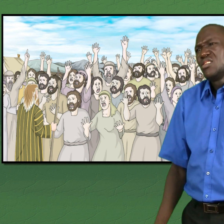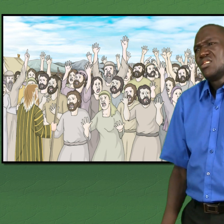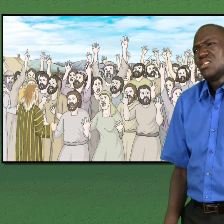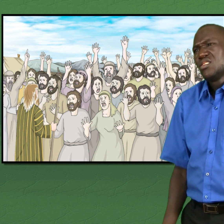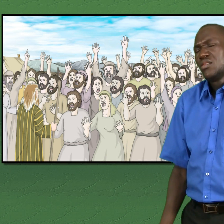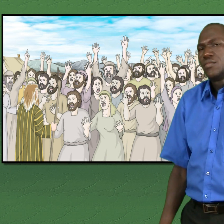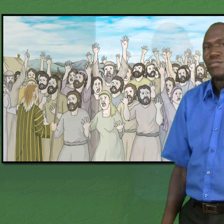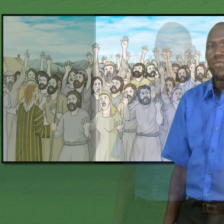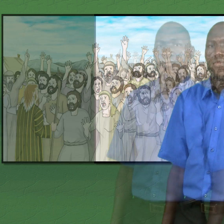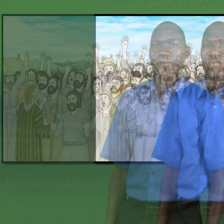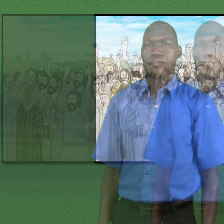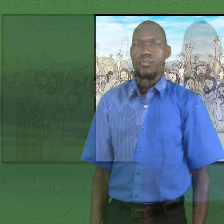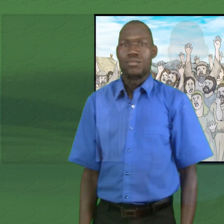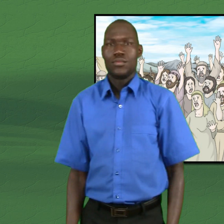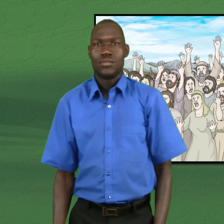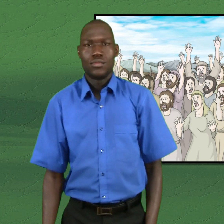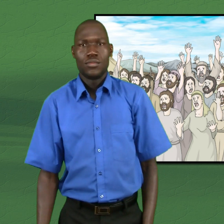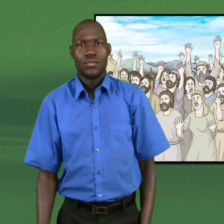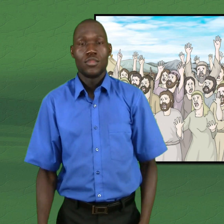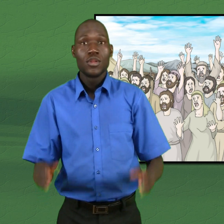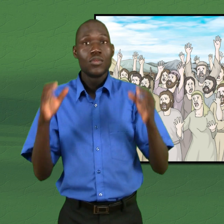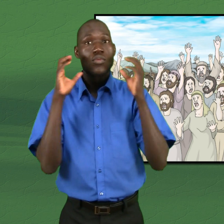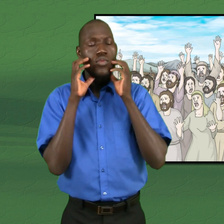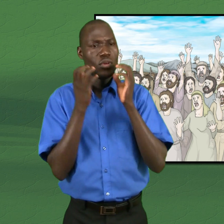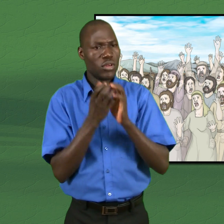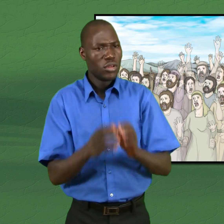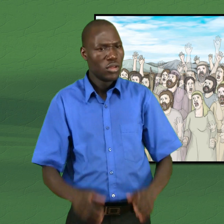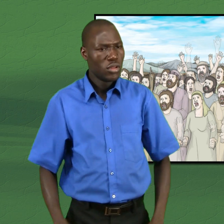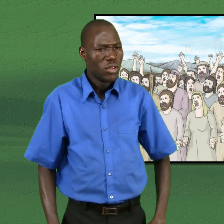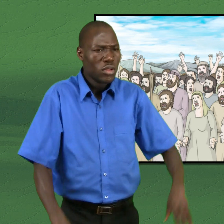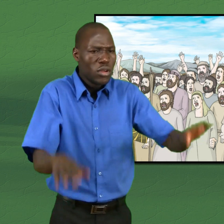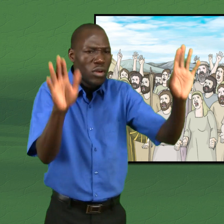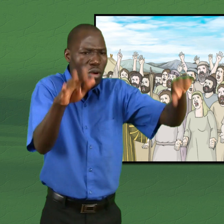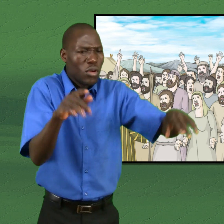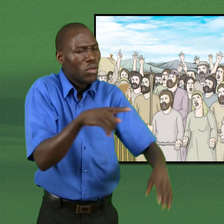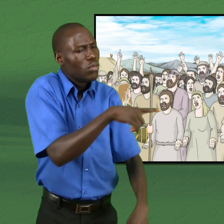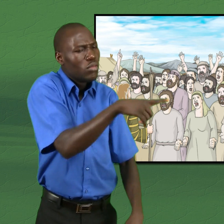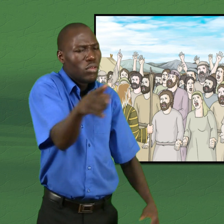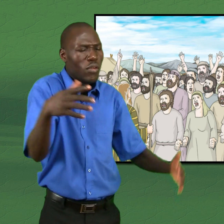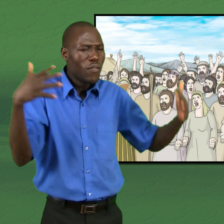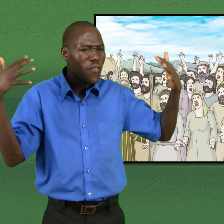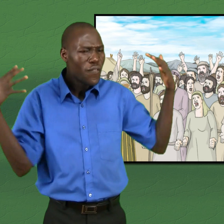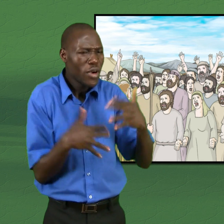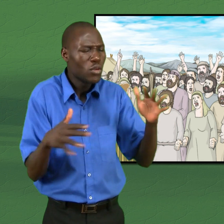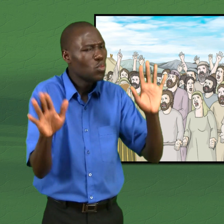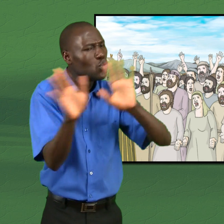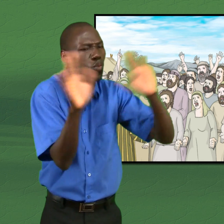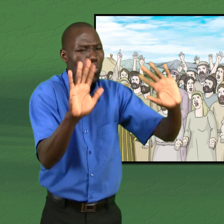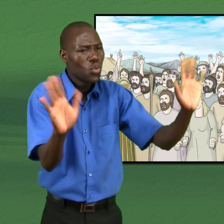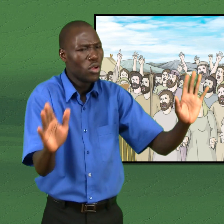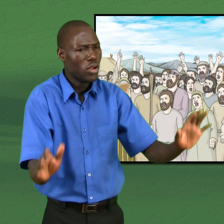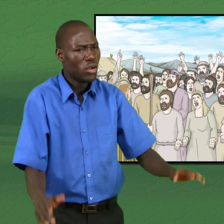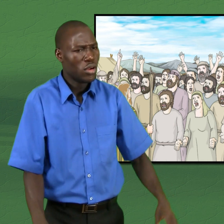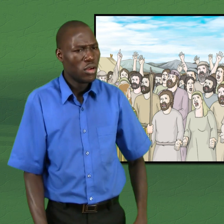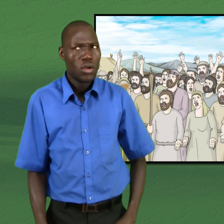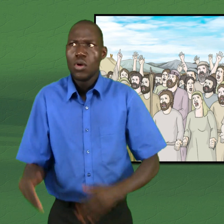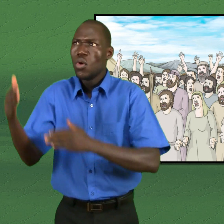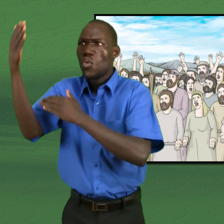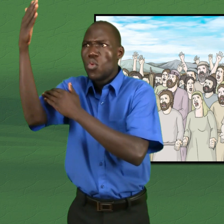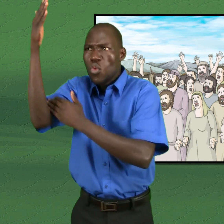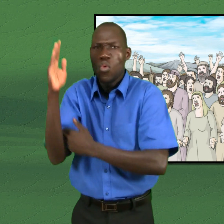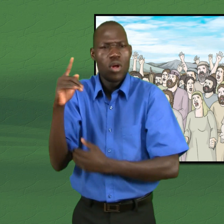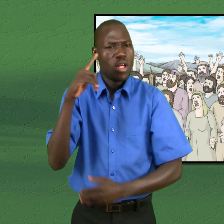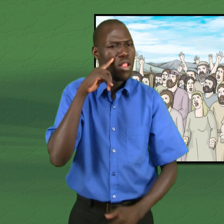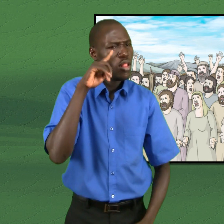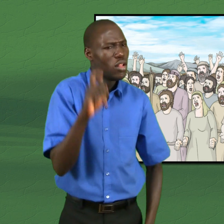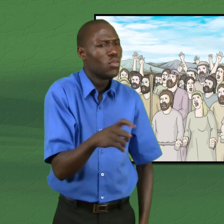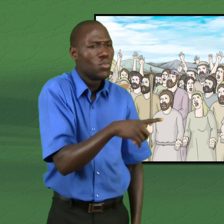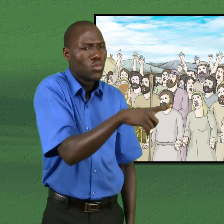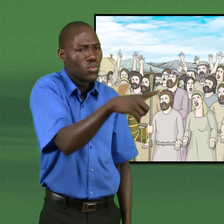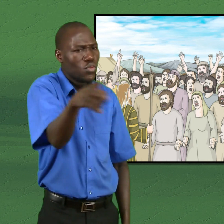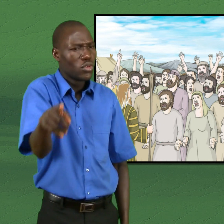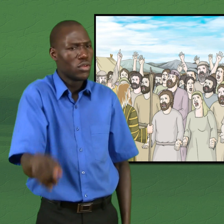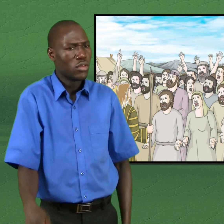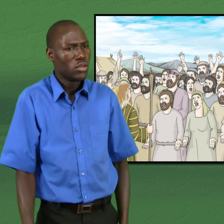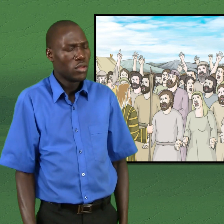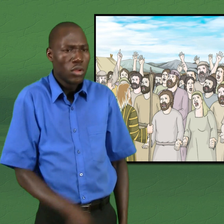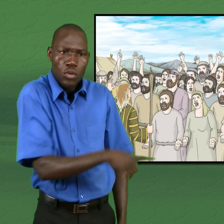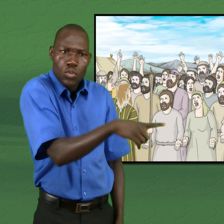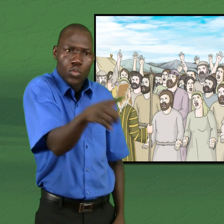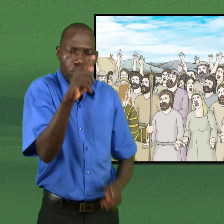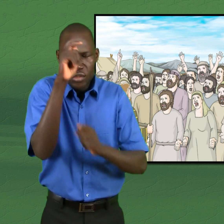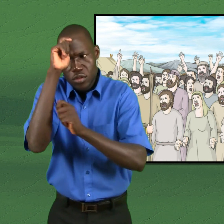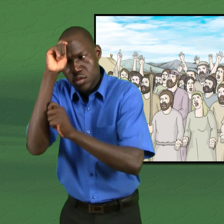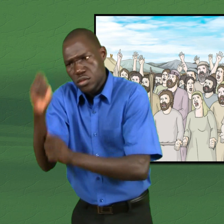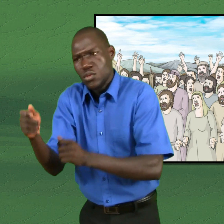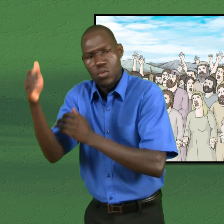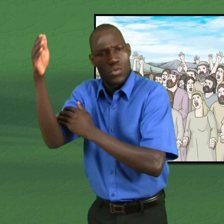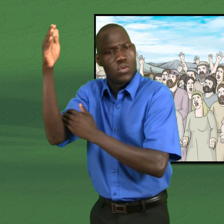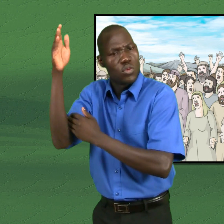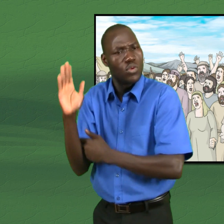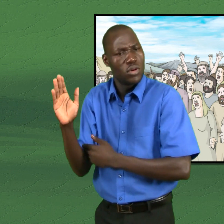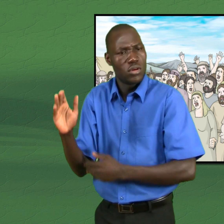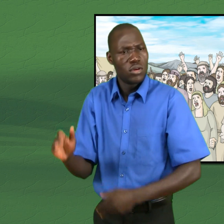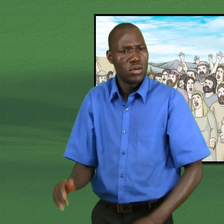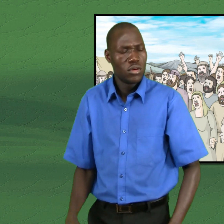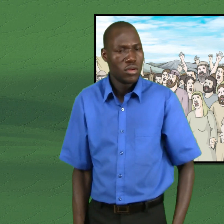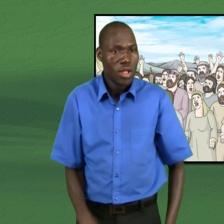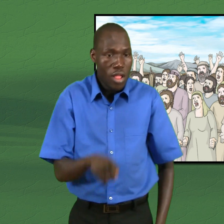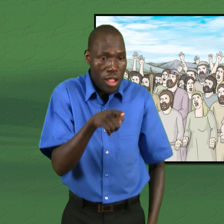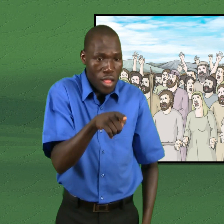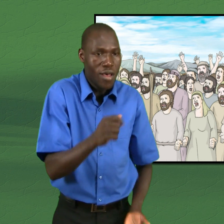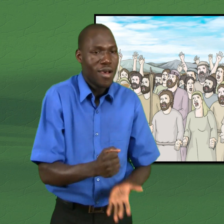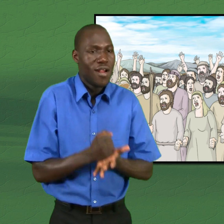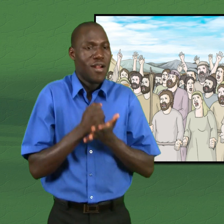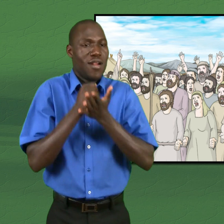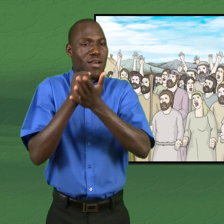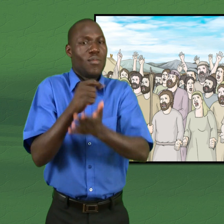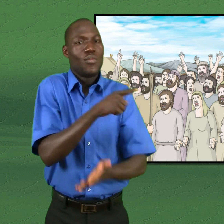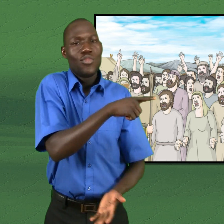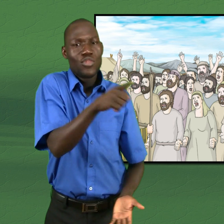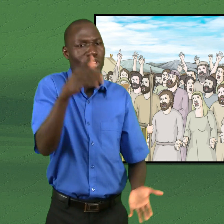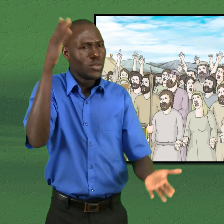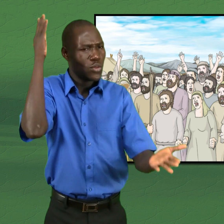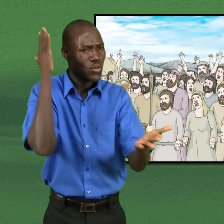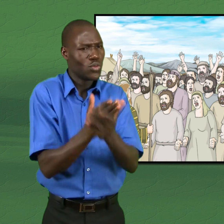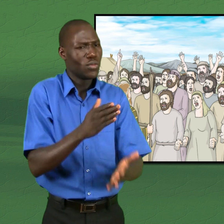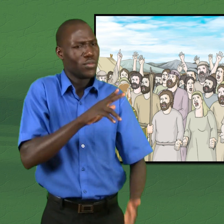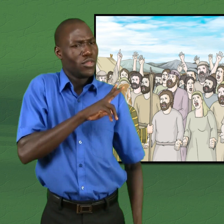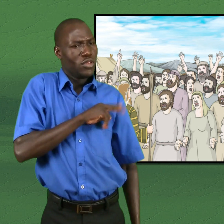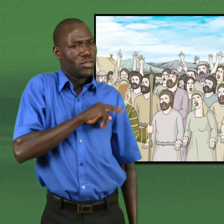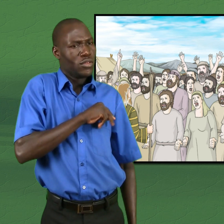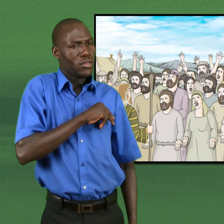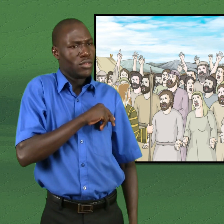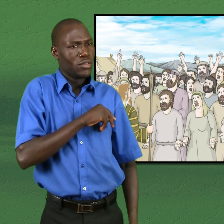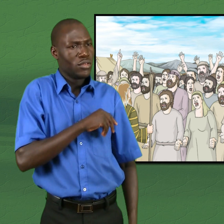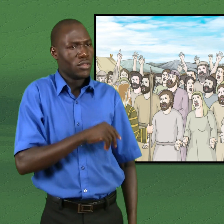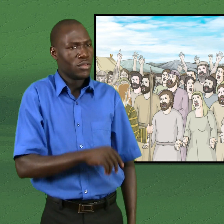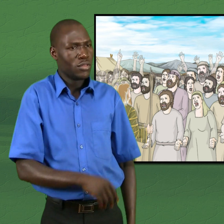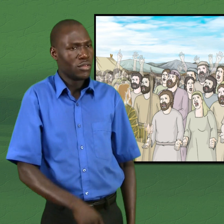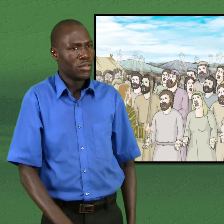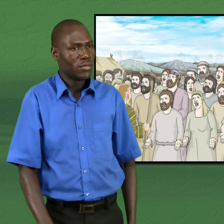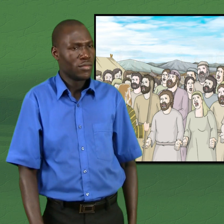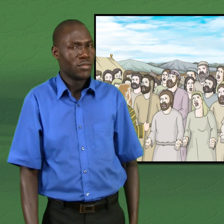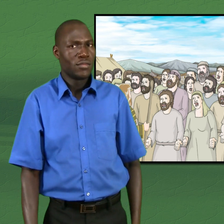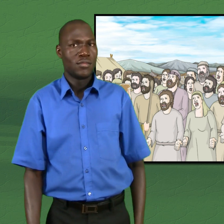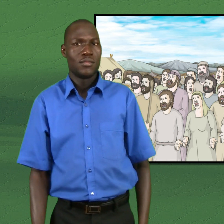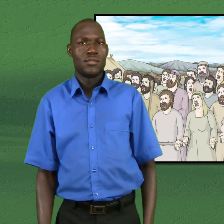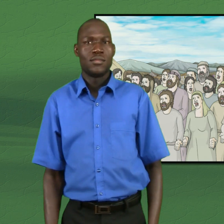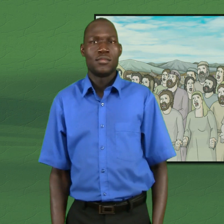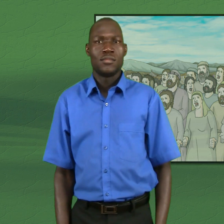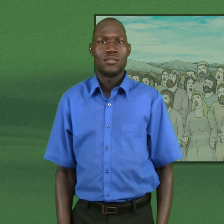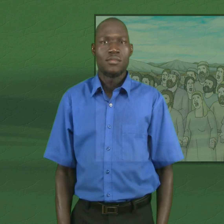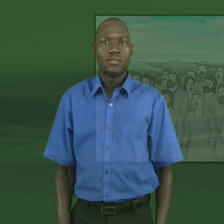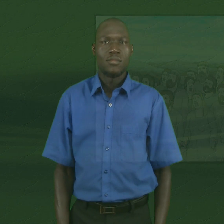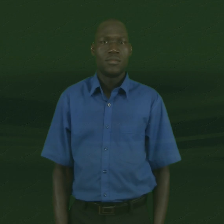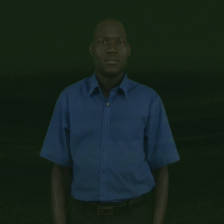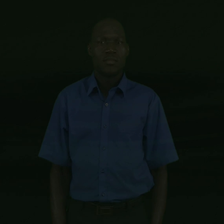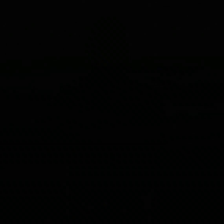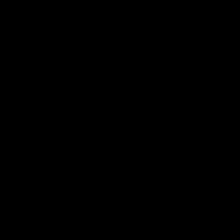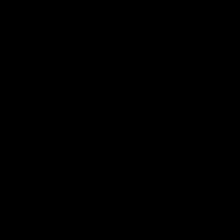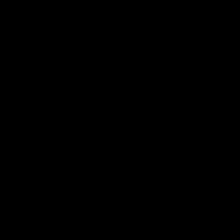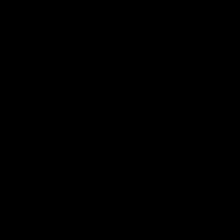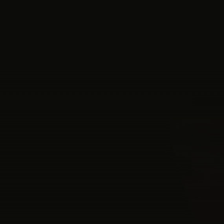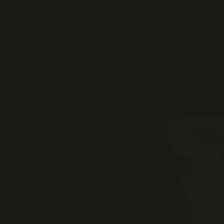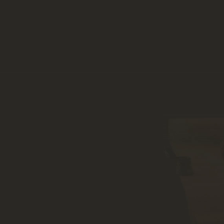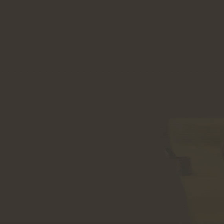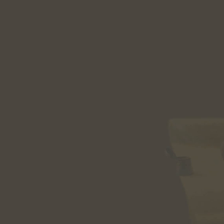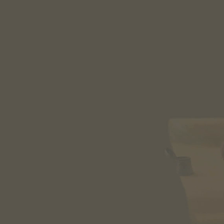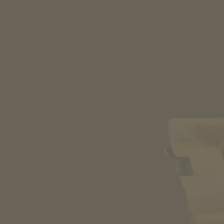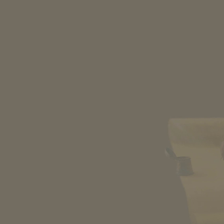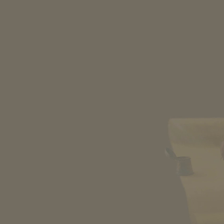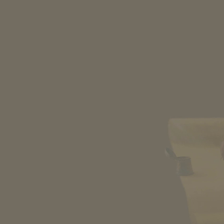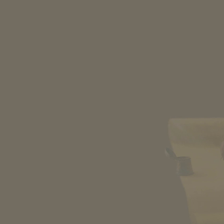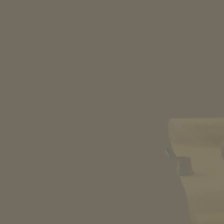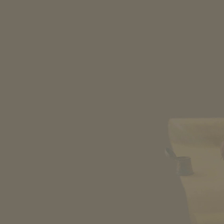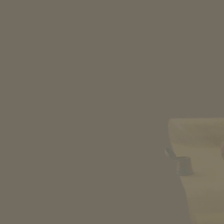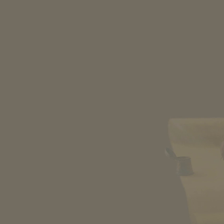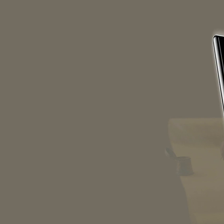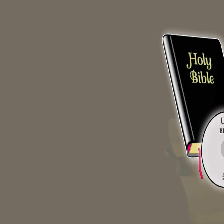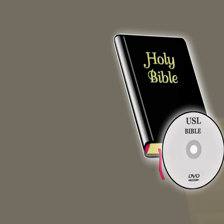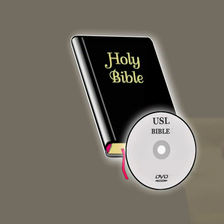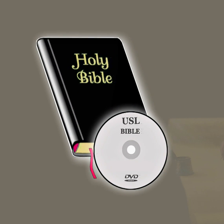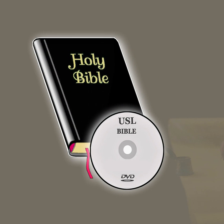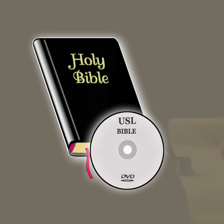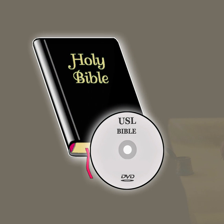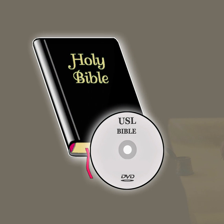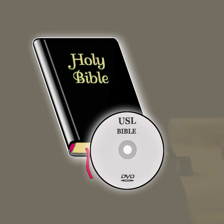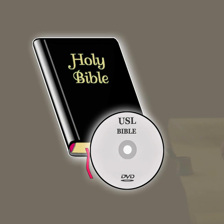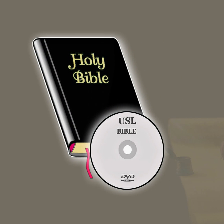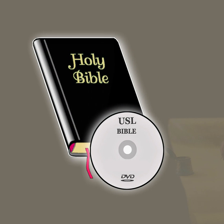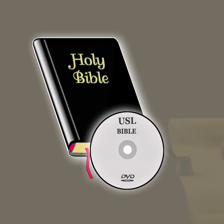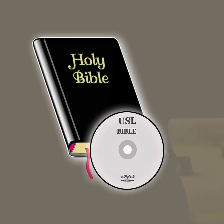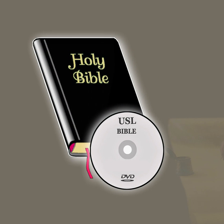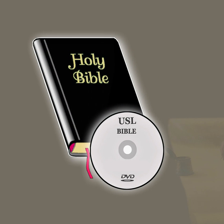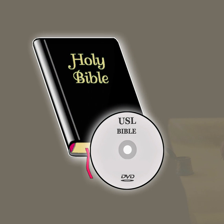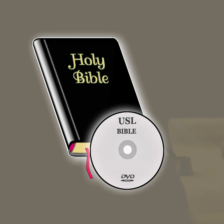“Do not be afraid,” Moses replied. “For God has come to test you, so that the fear of Him may be before you, to keep you from sinning.”